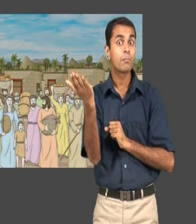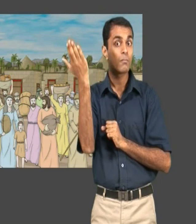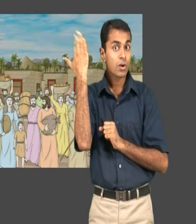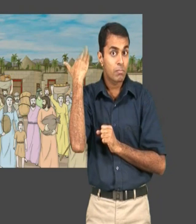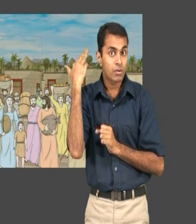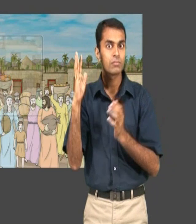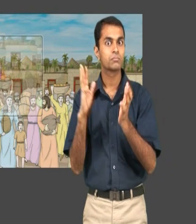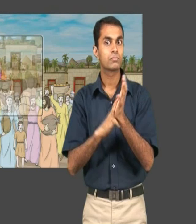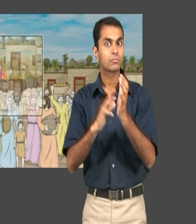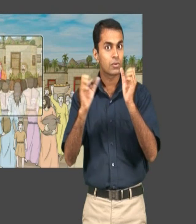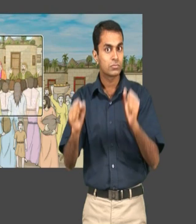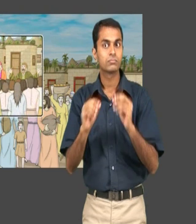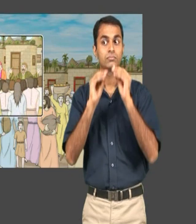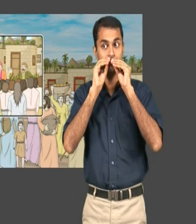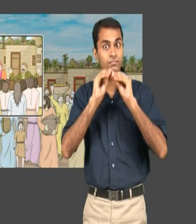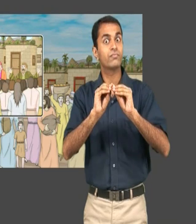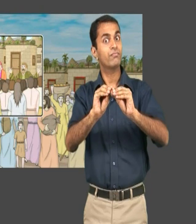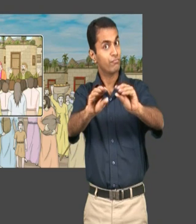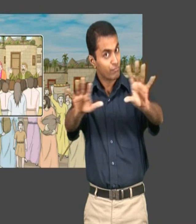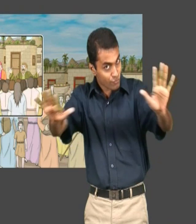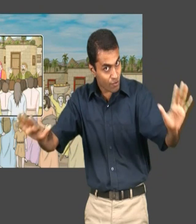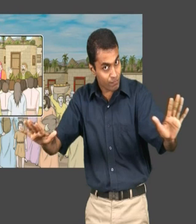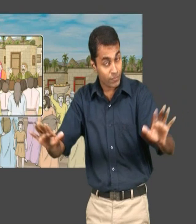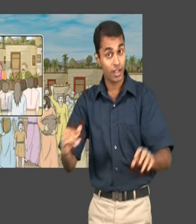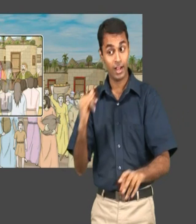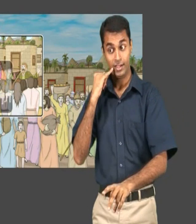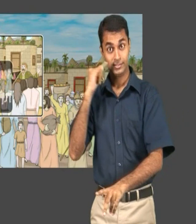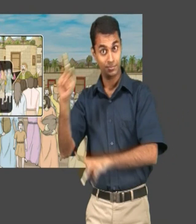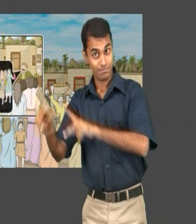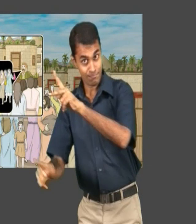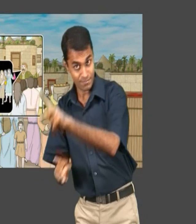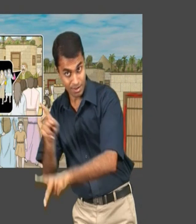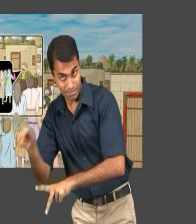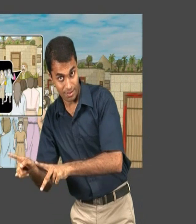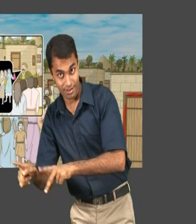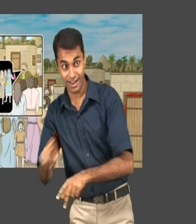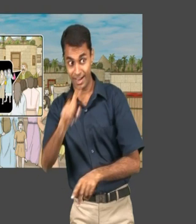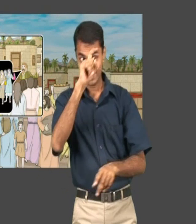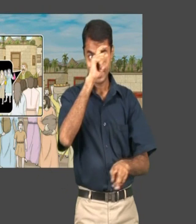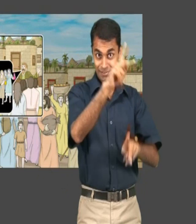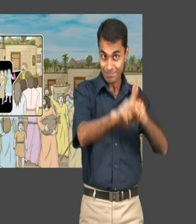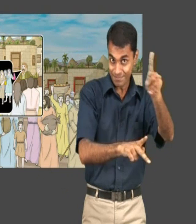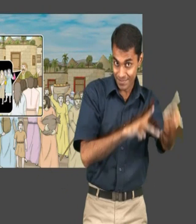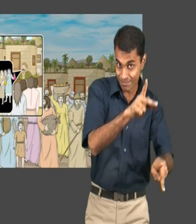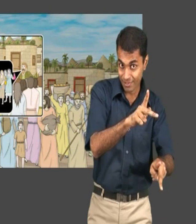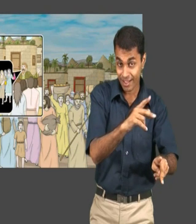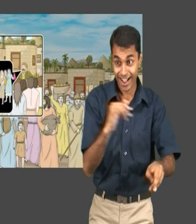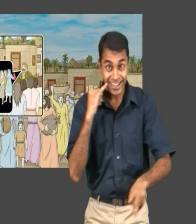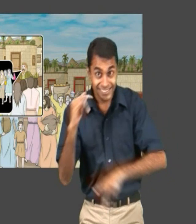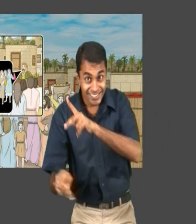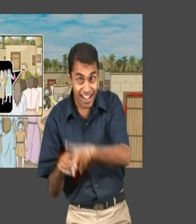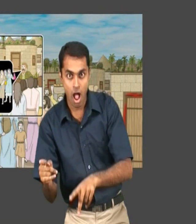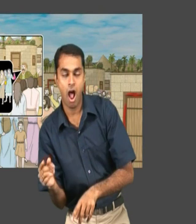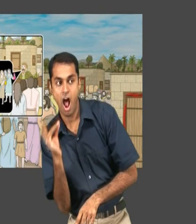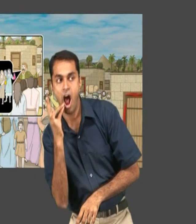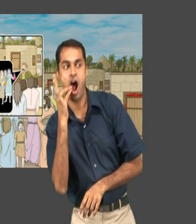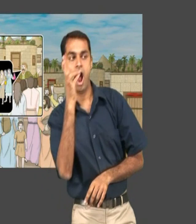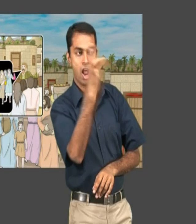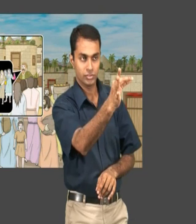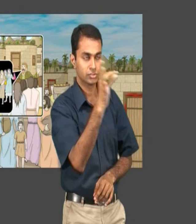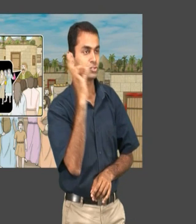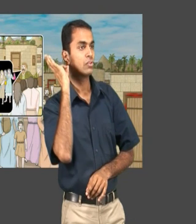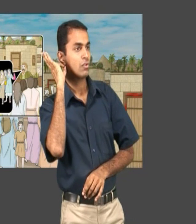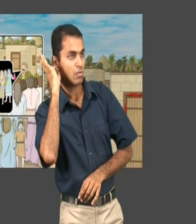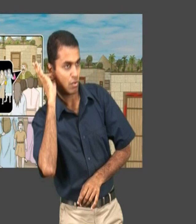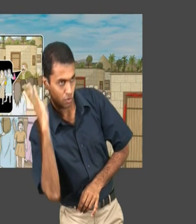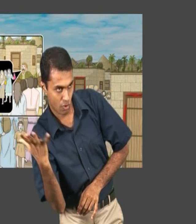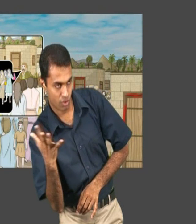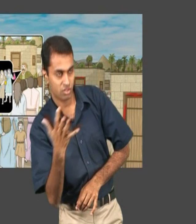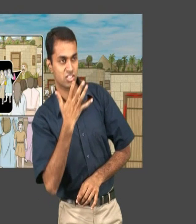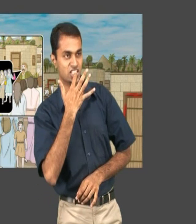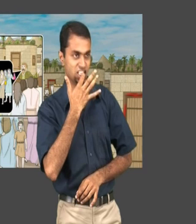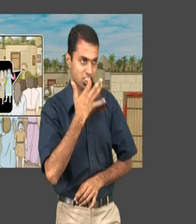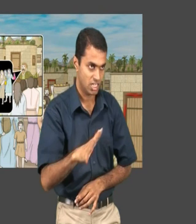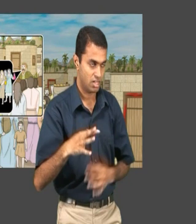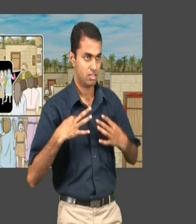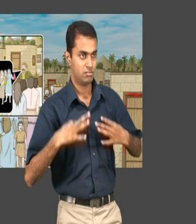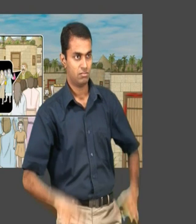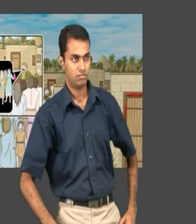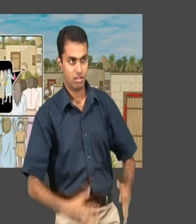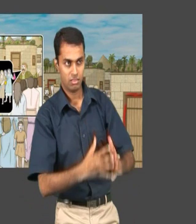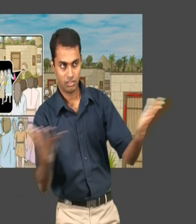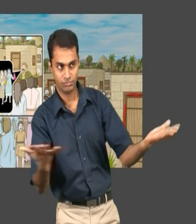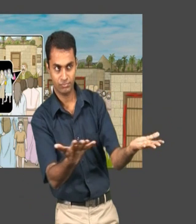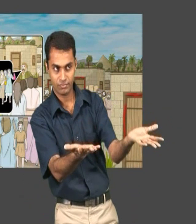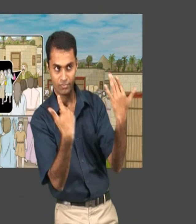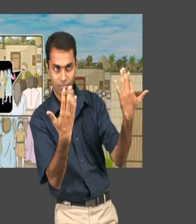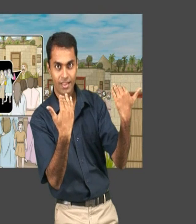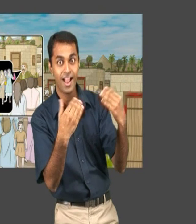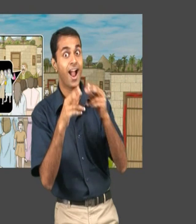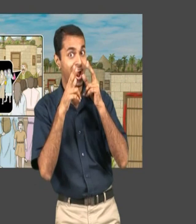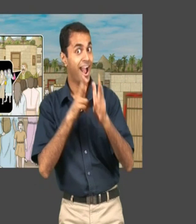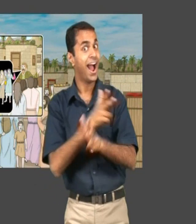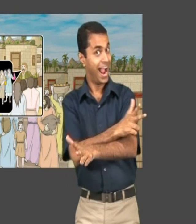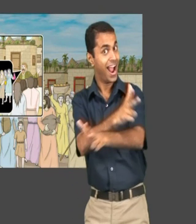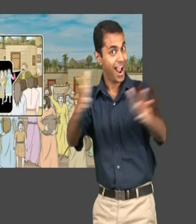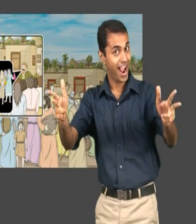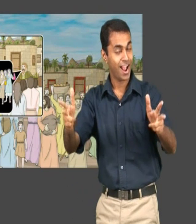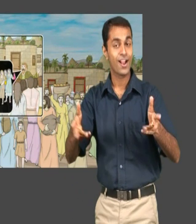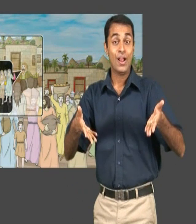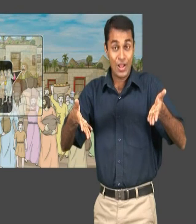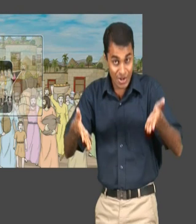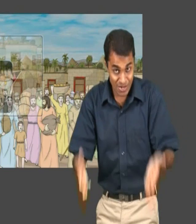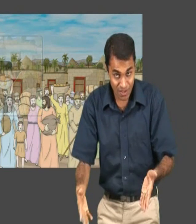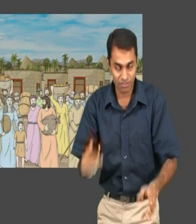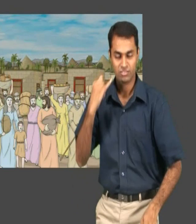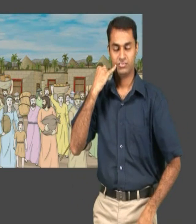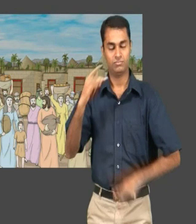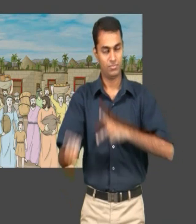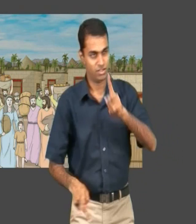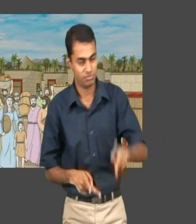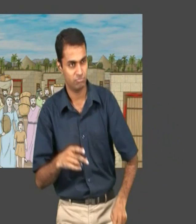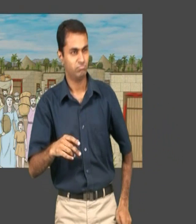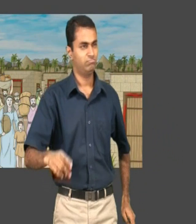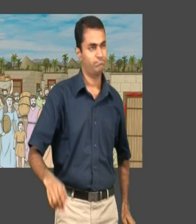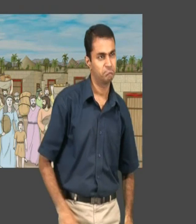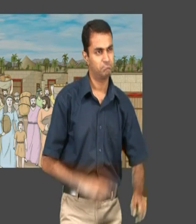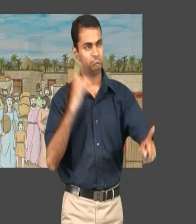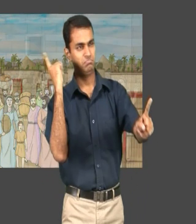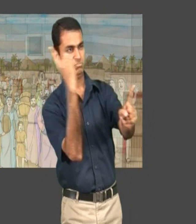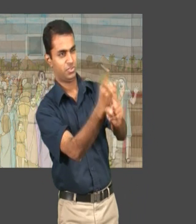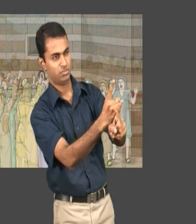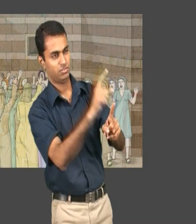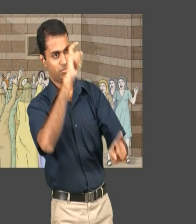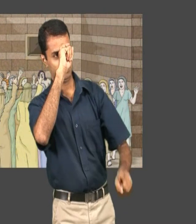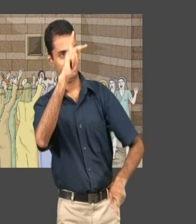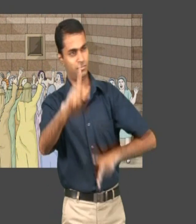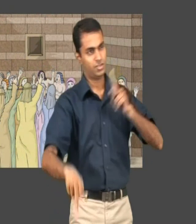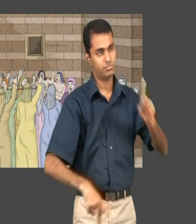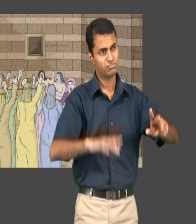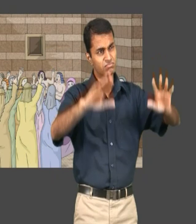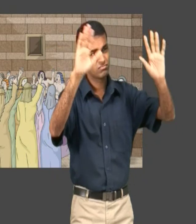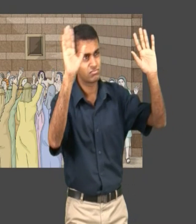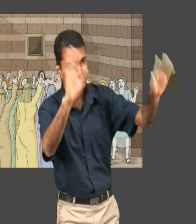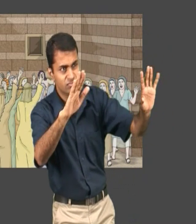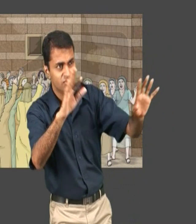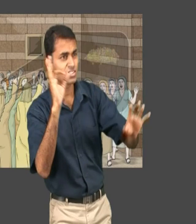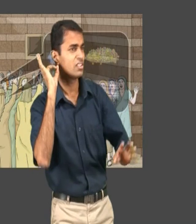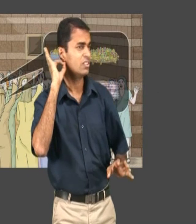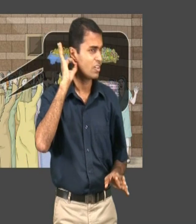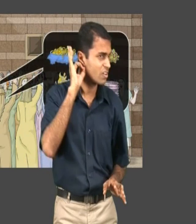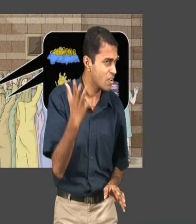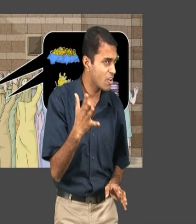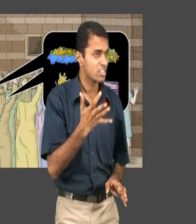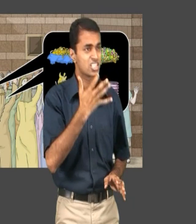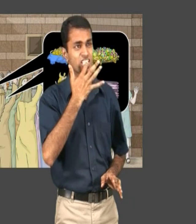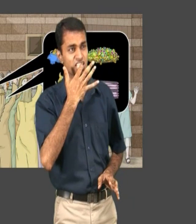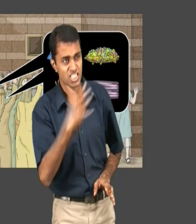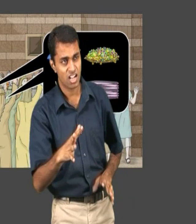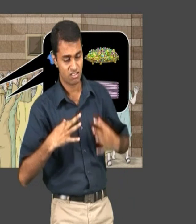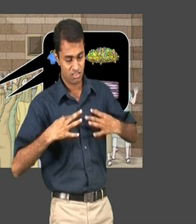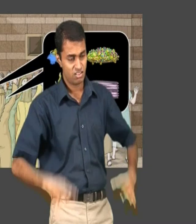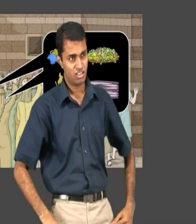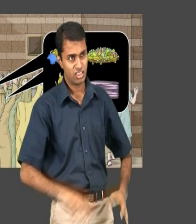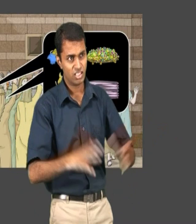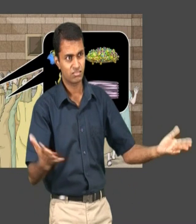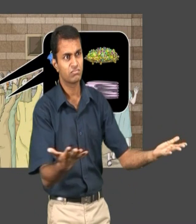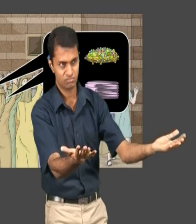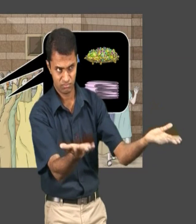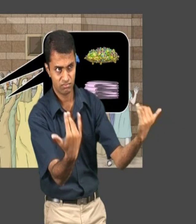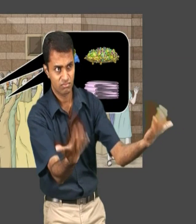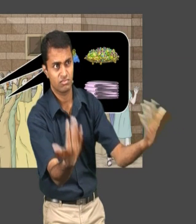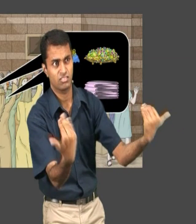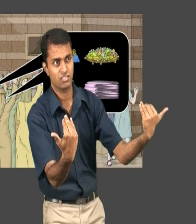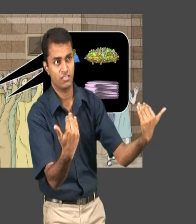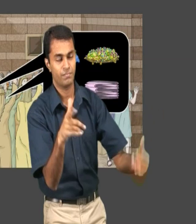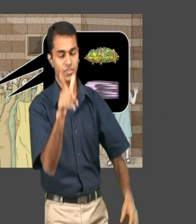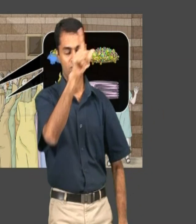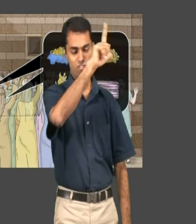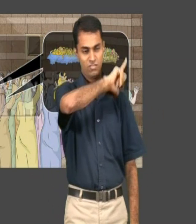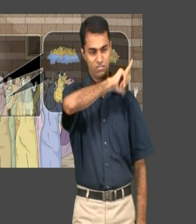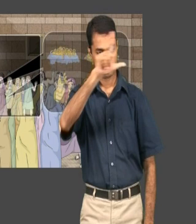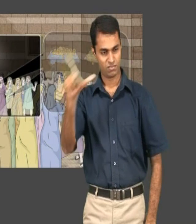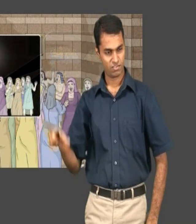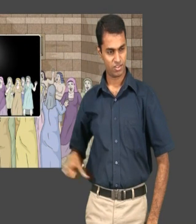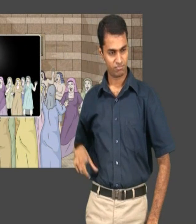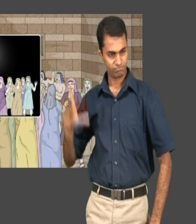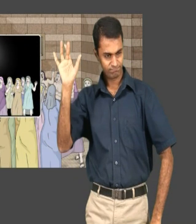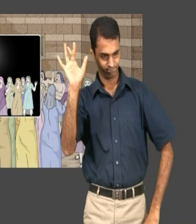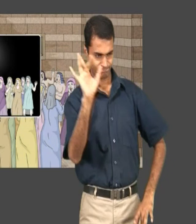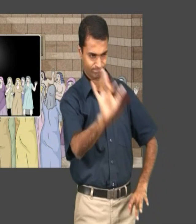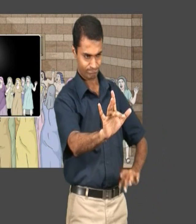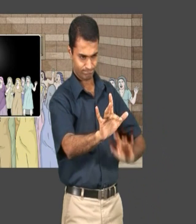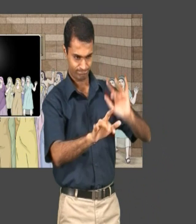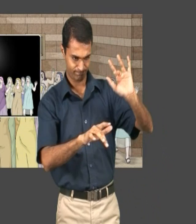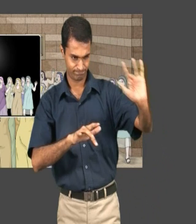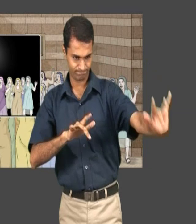Furthermore, the Israelites acted on Moses’ word and asked the Egyptians for articles of silver and gold, and for clothing.